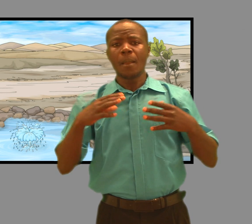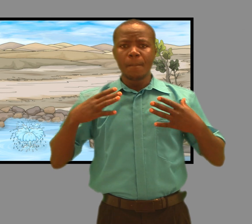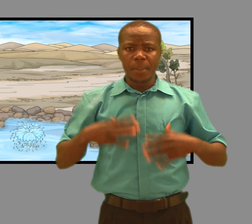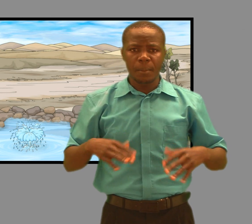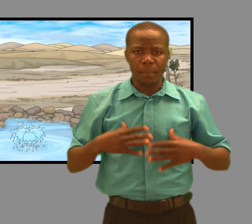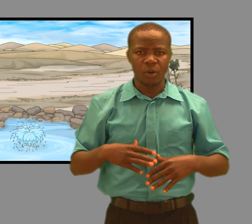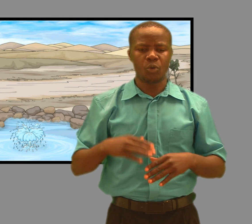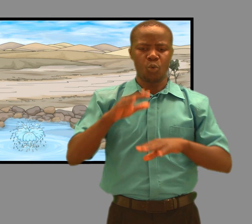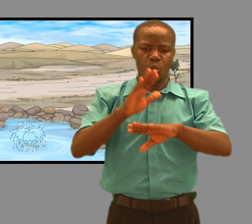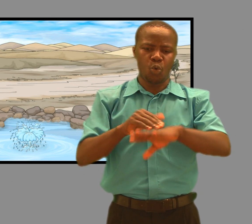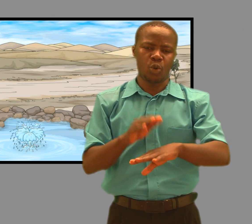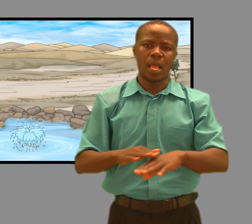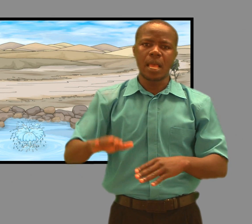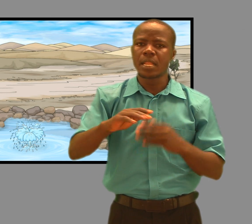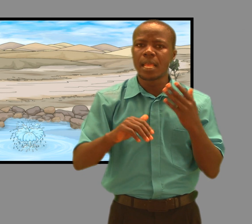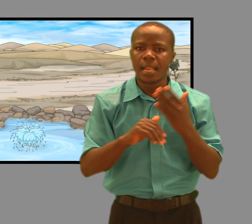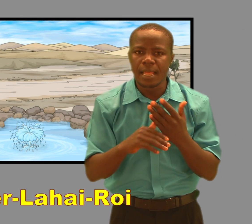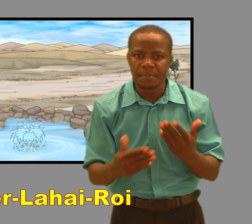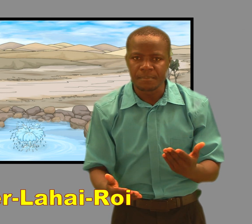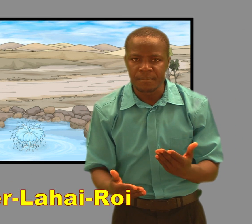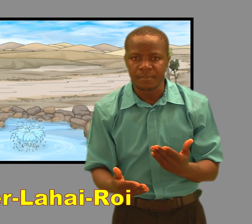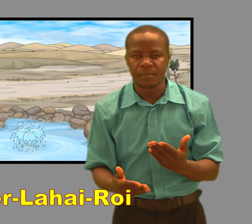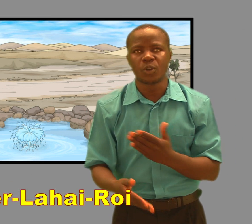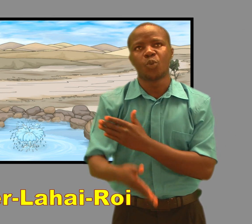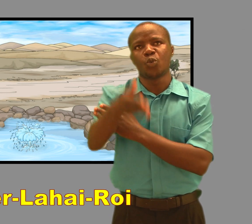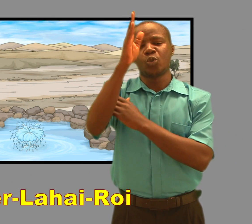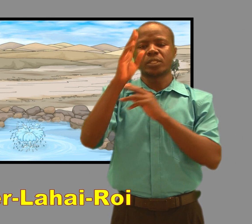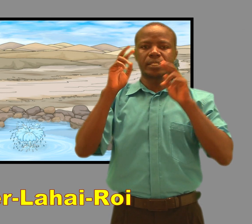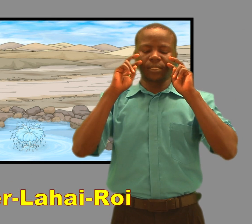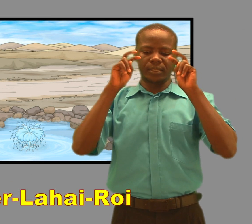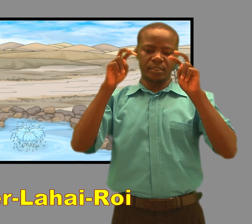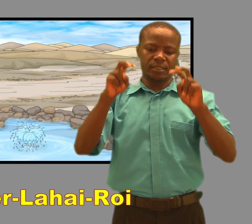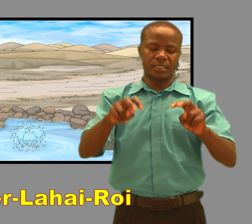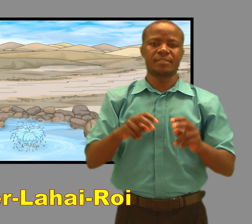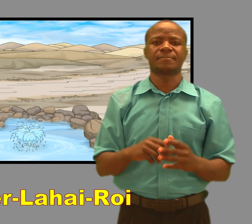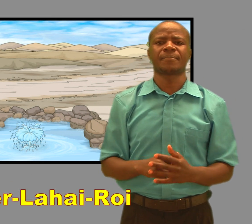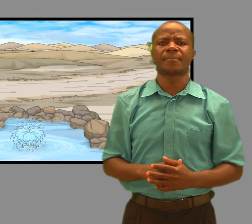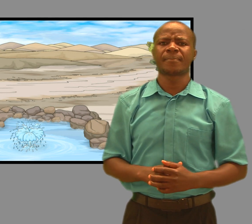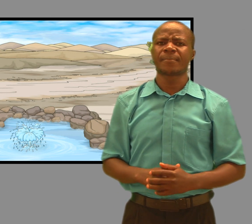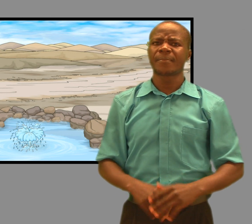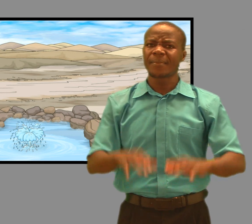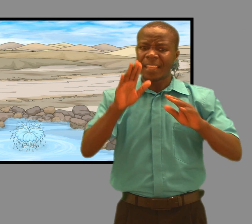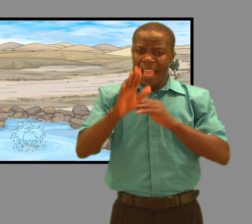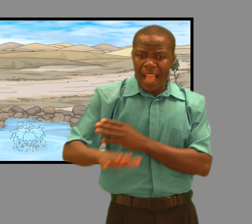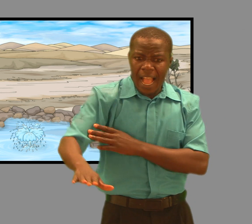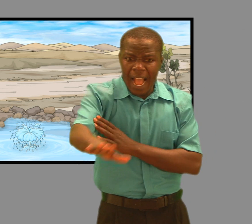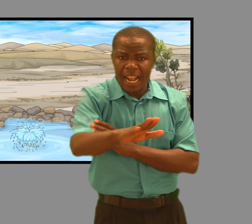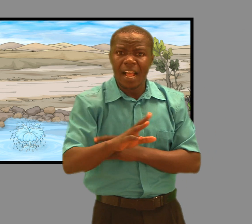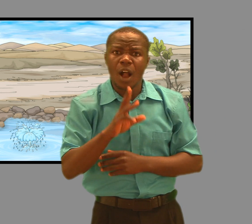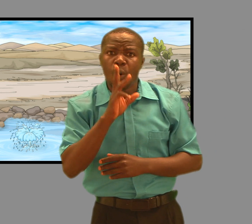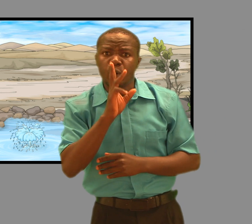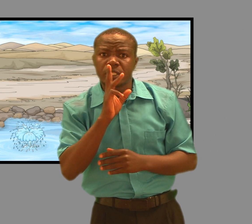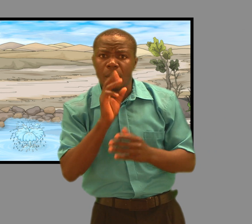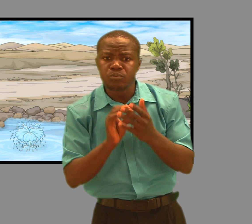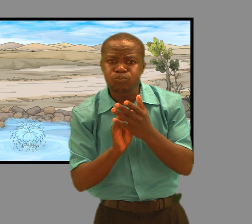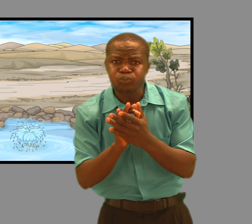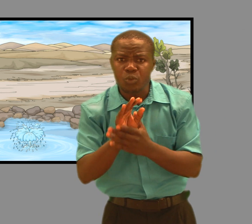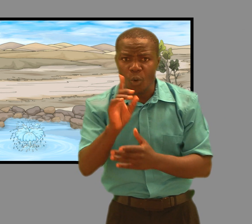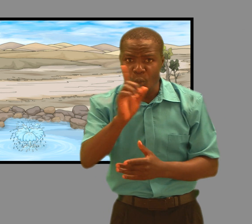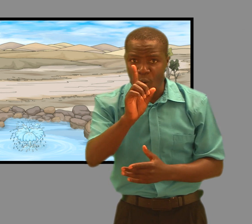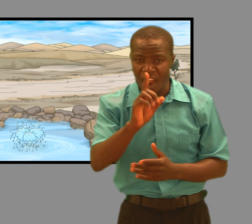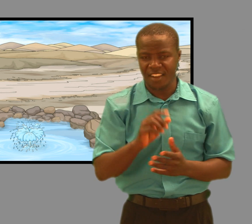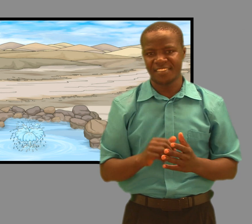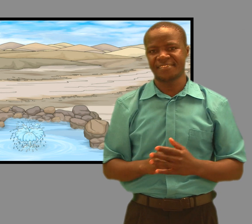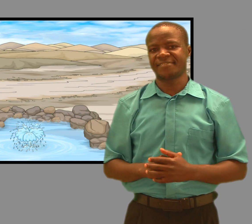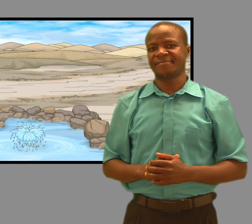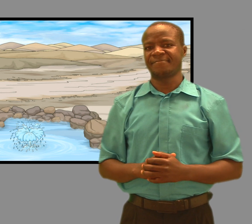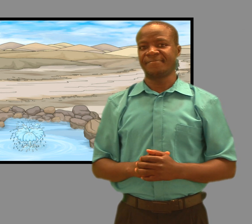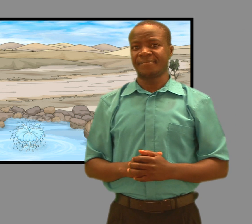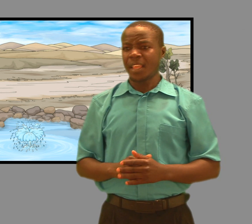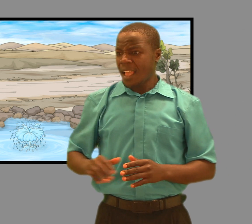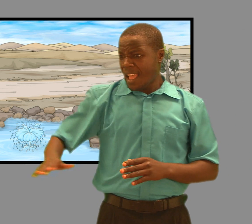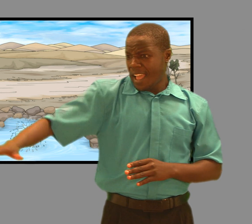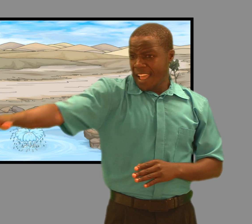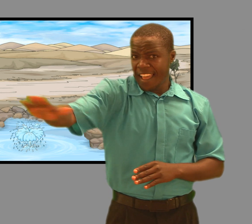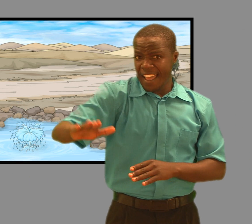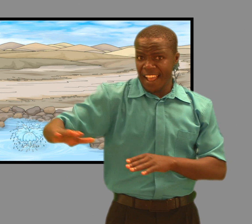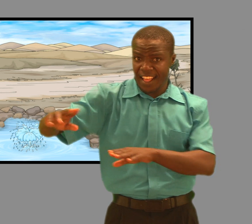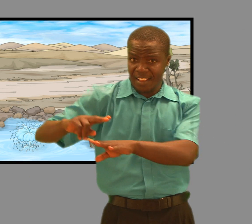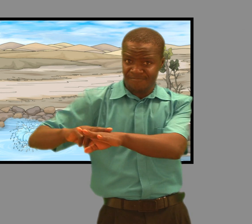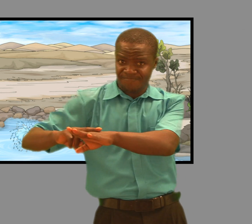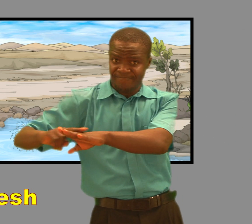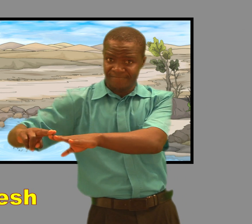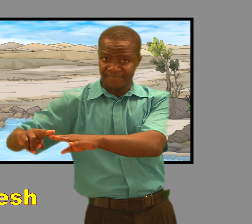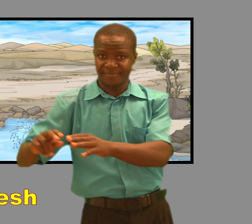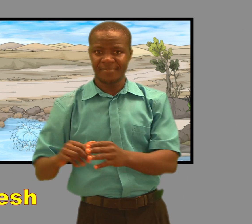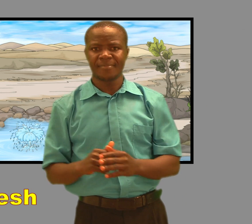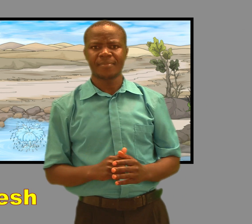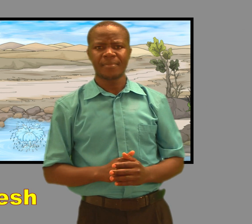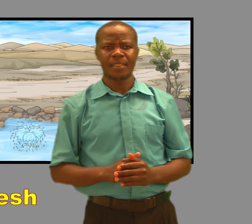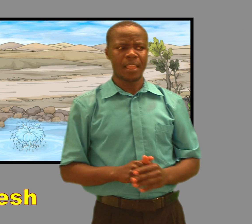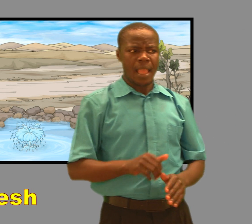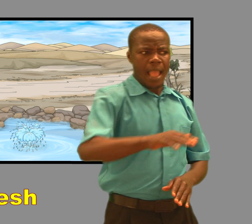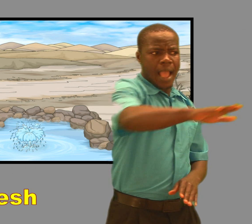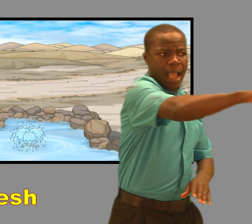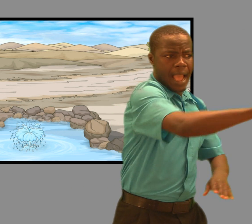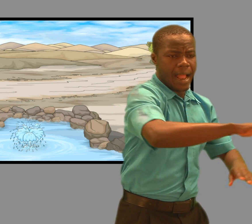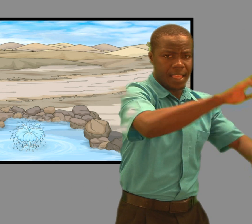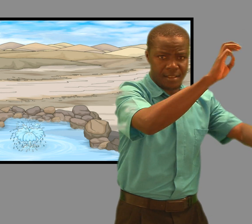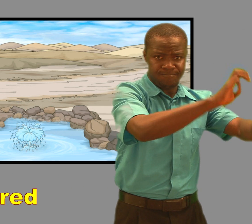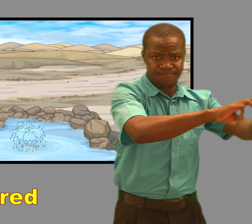Therefore the well was called Beer-lahai-roi.